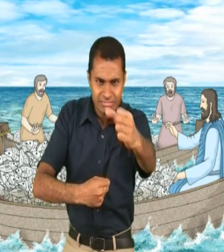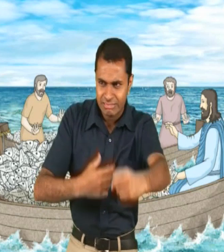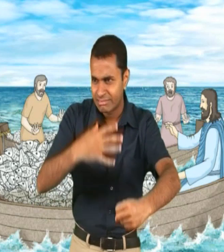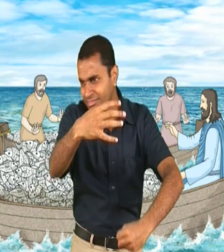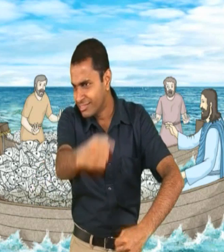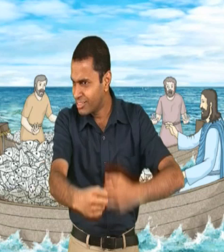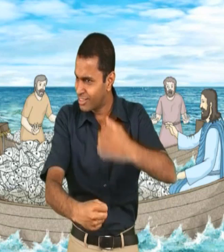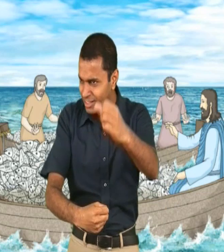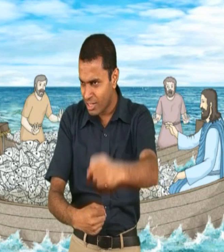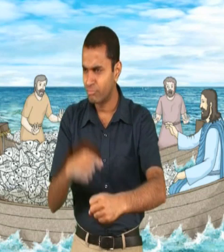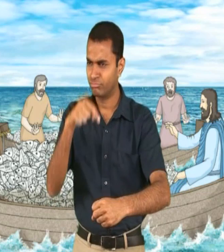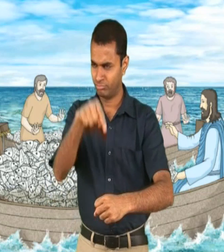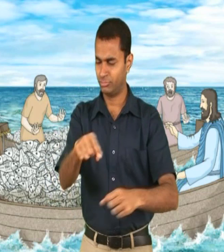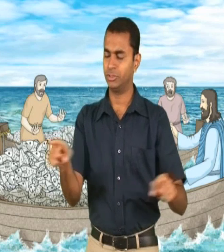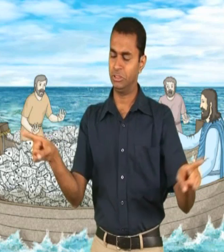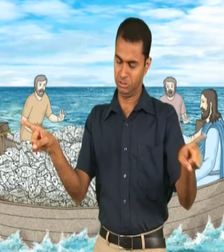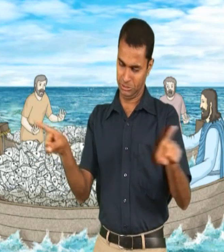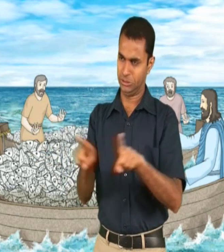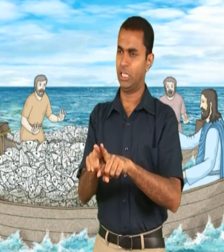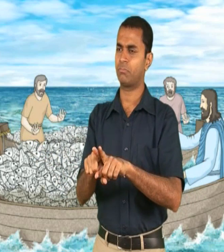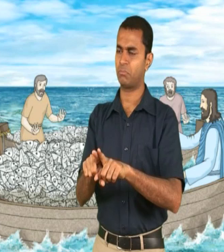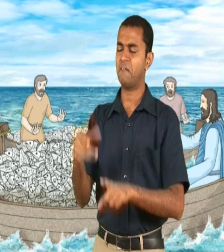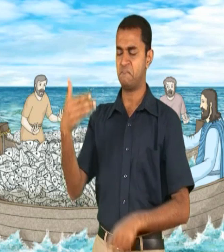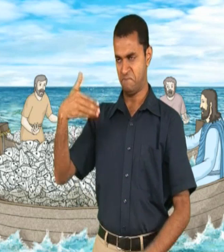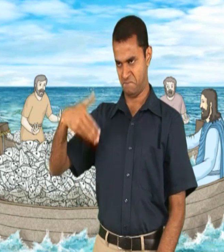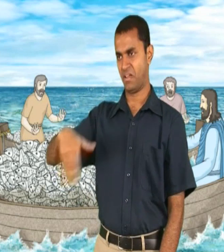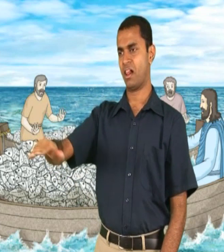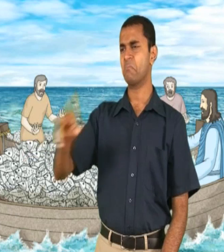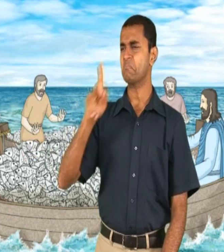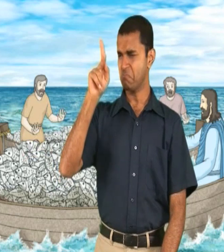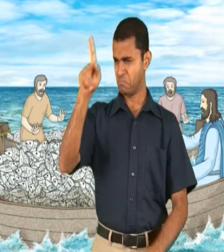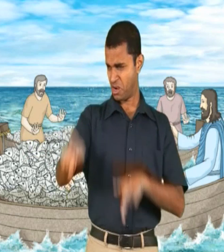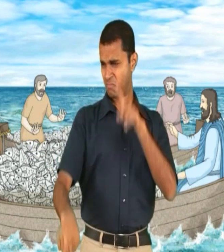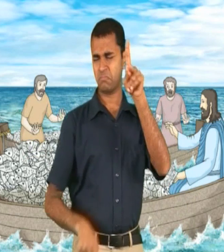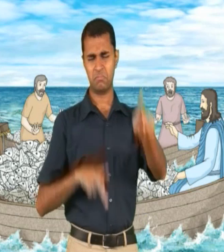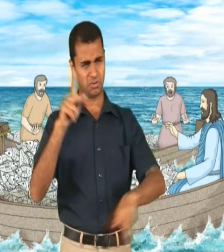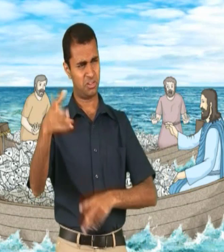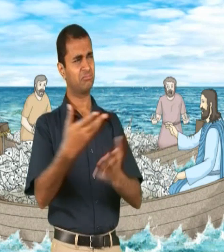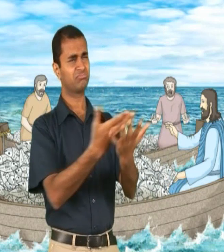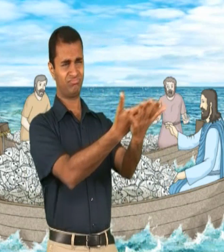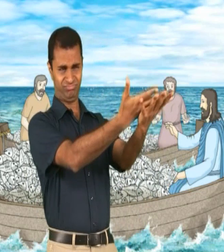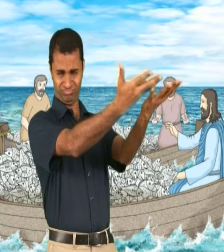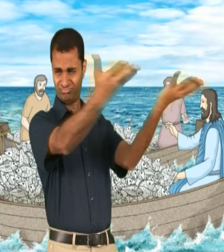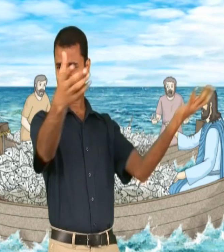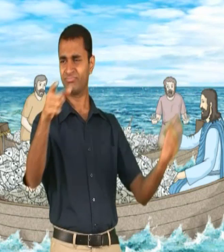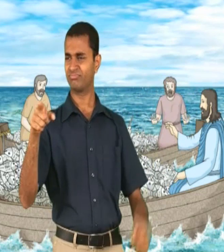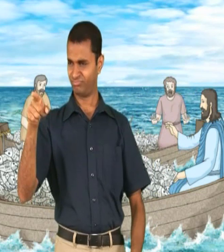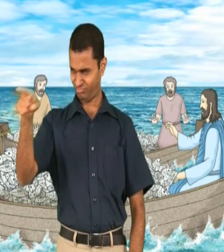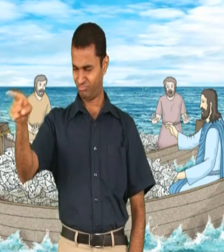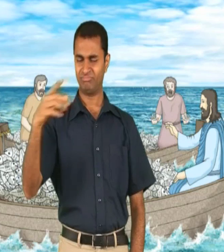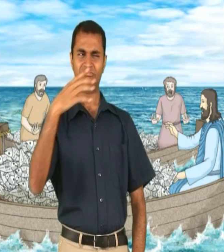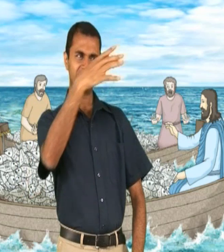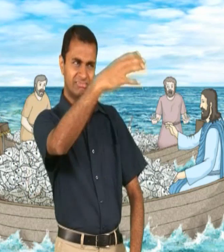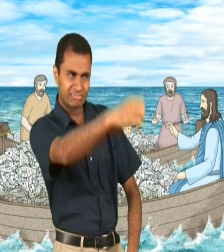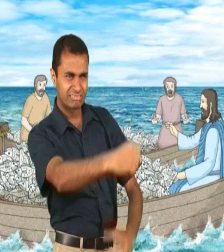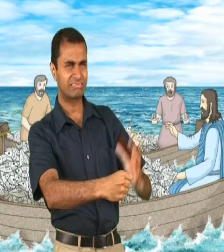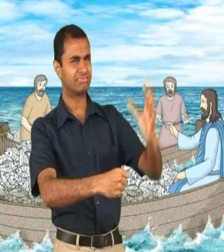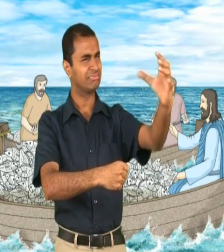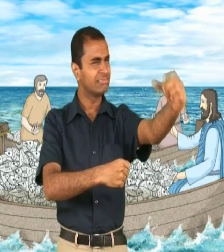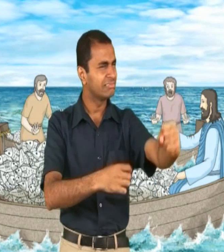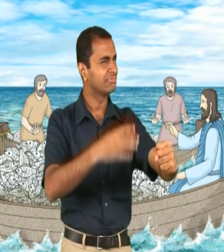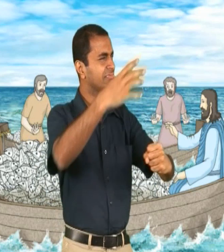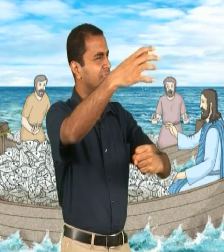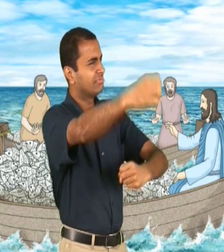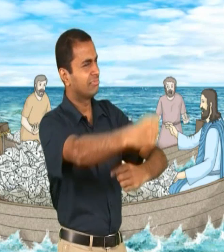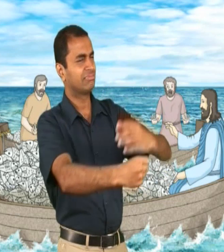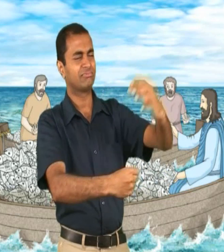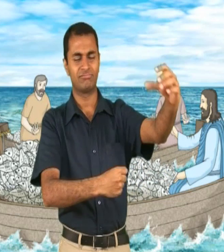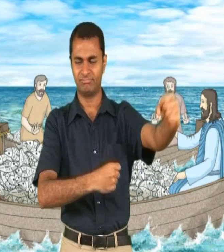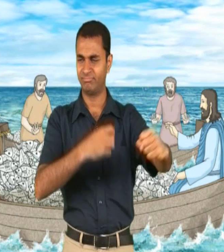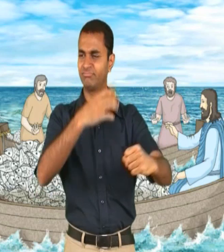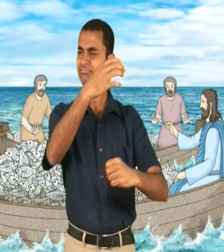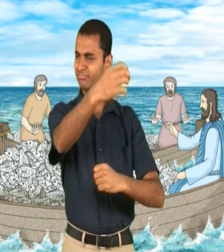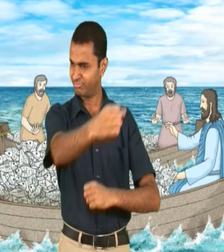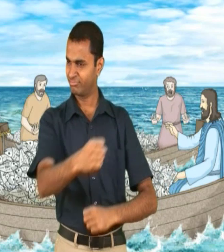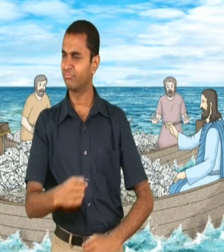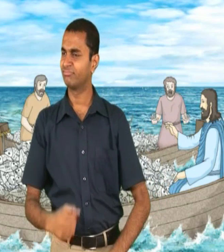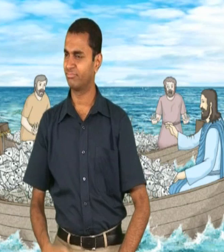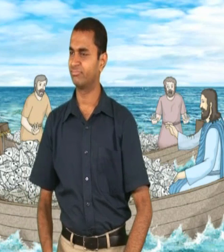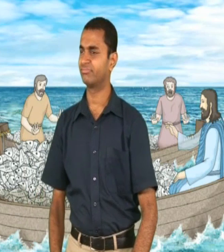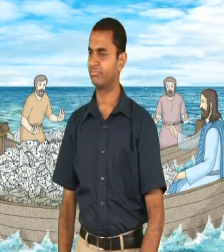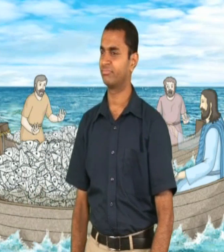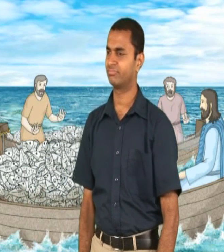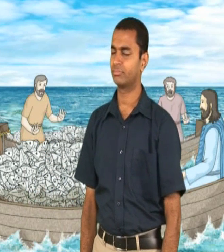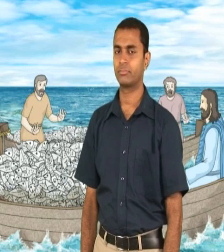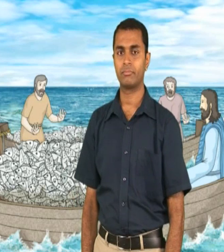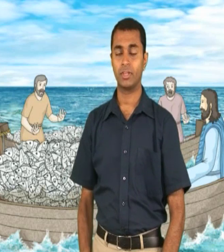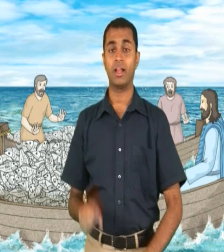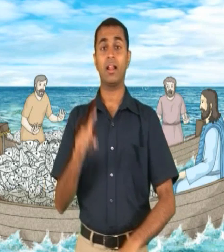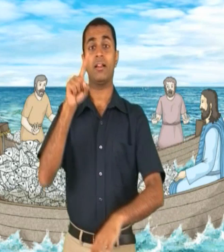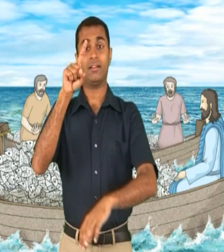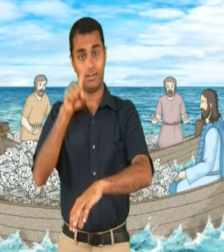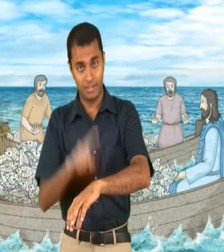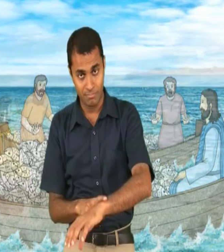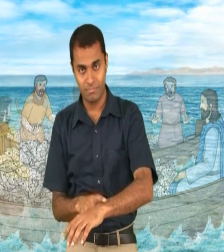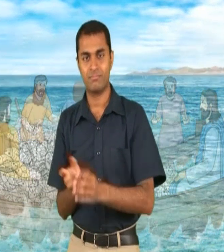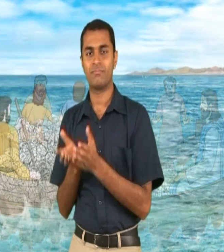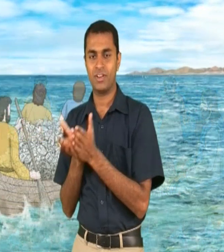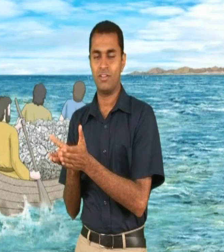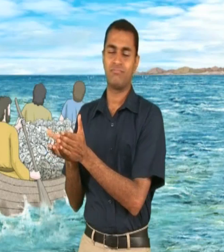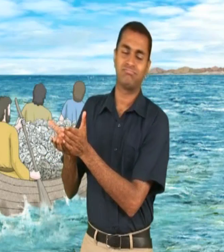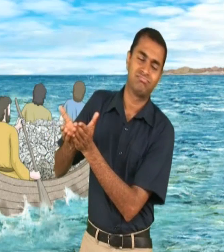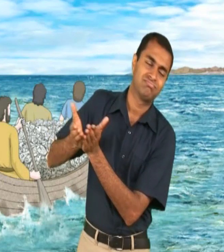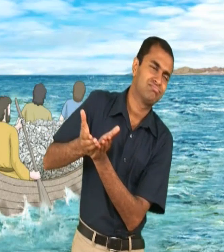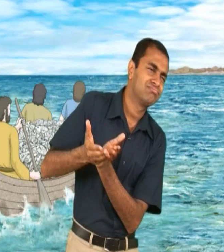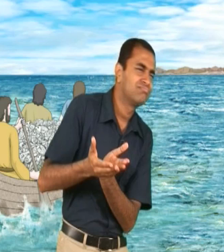“Do not be afraid,” Jesus said to Simon. “From now on you will catch men.”